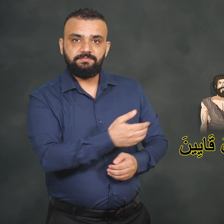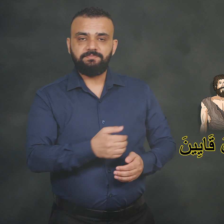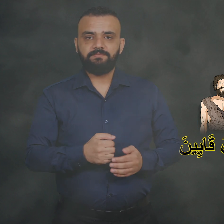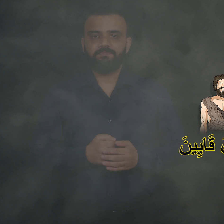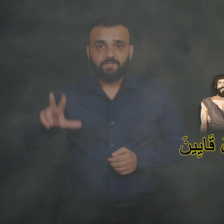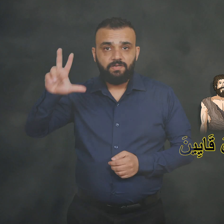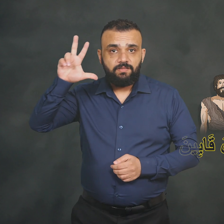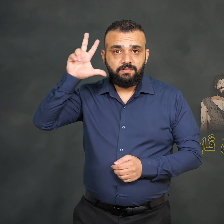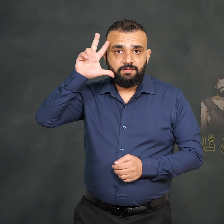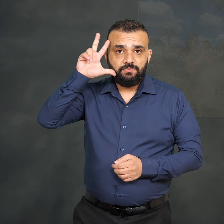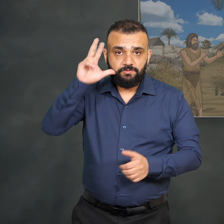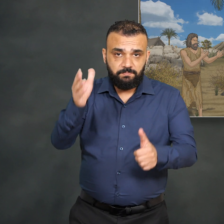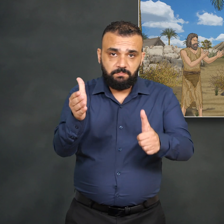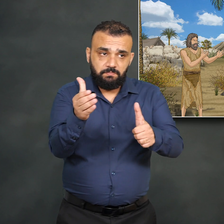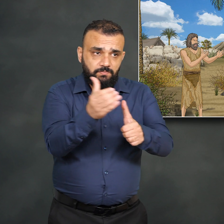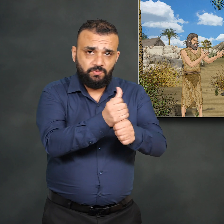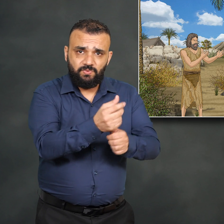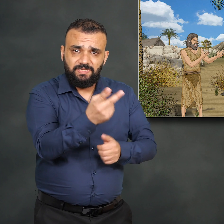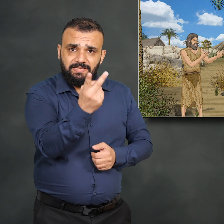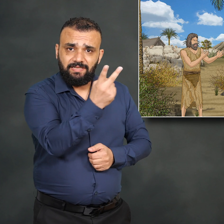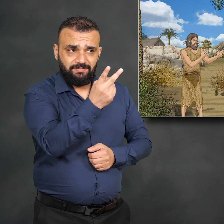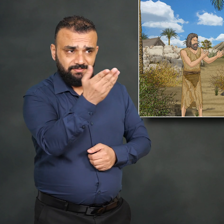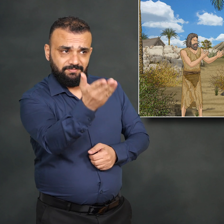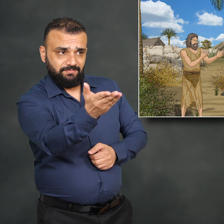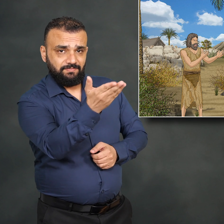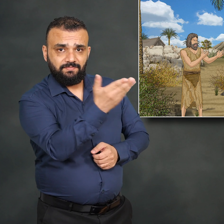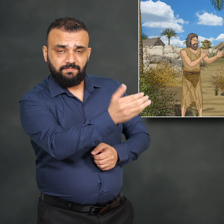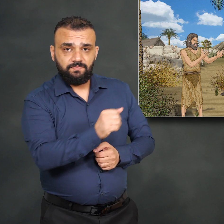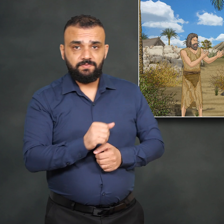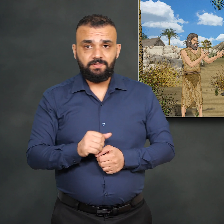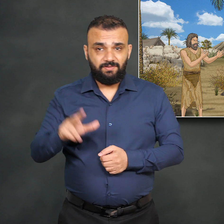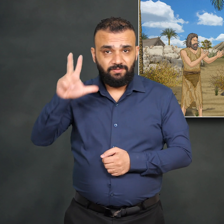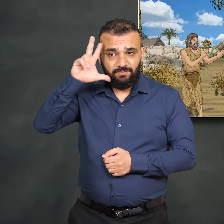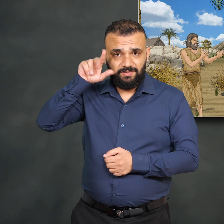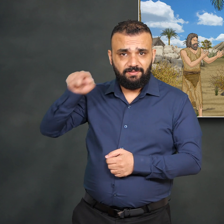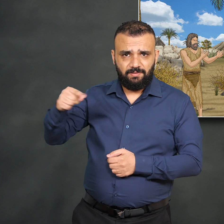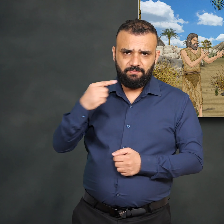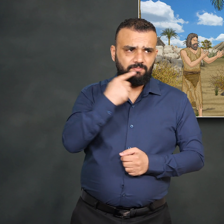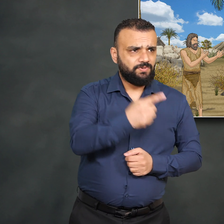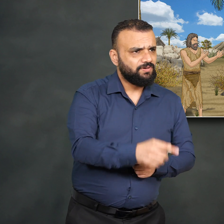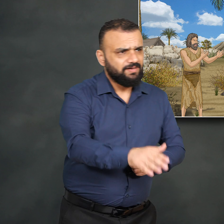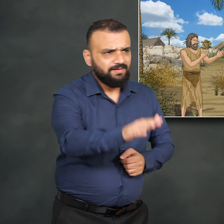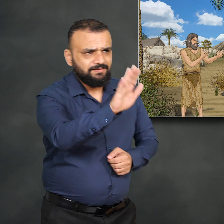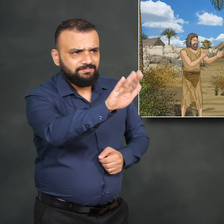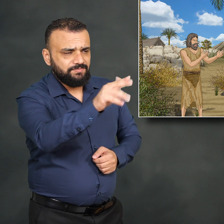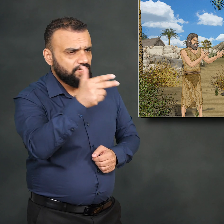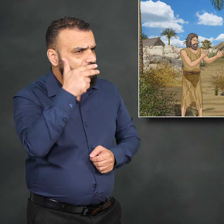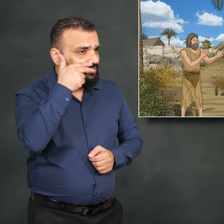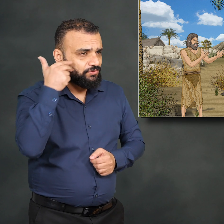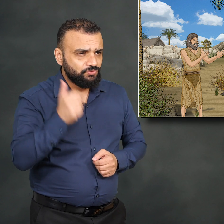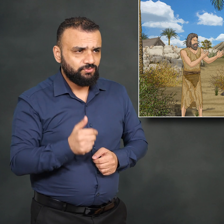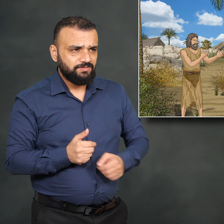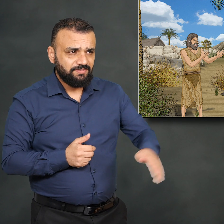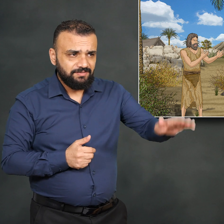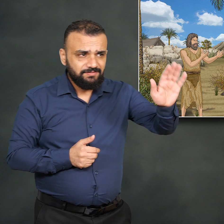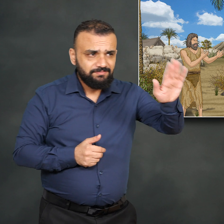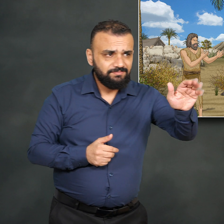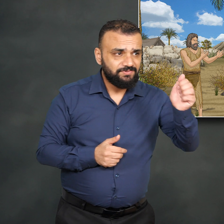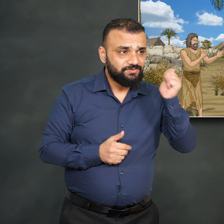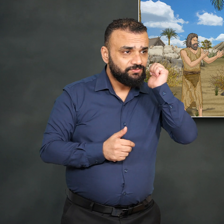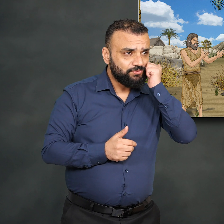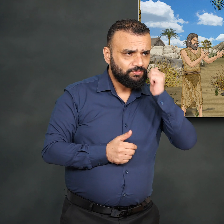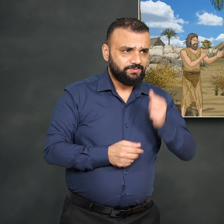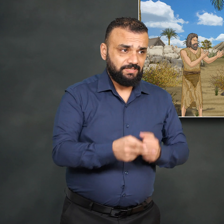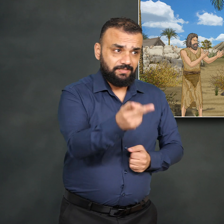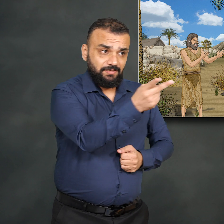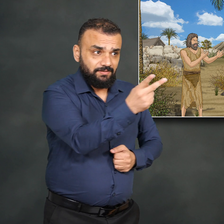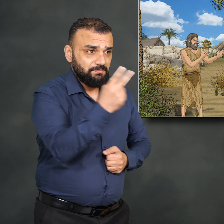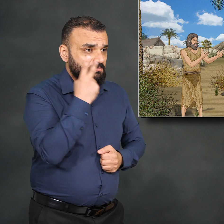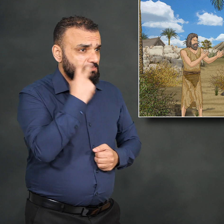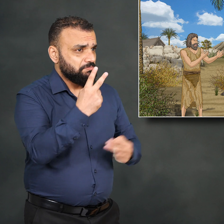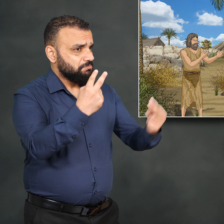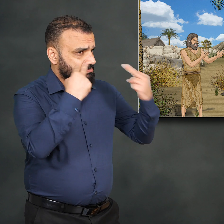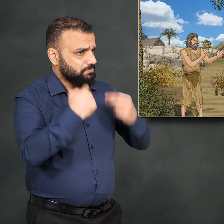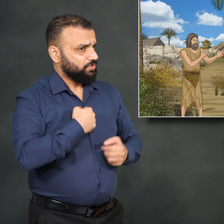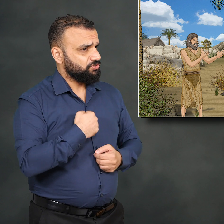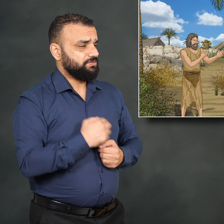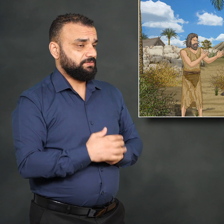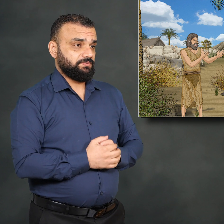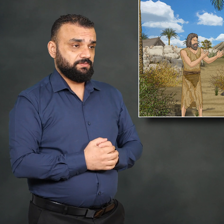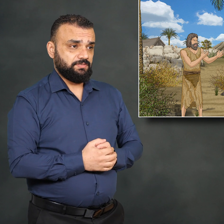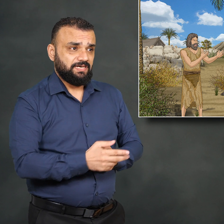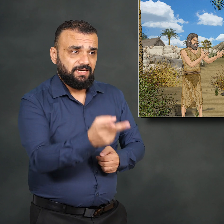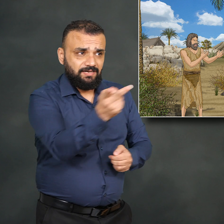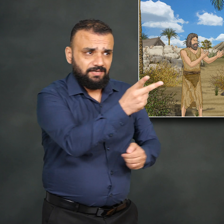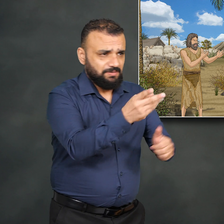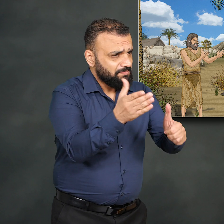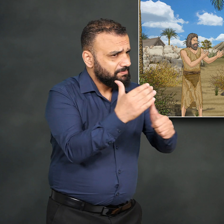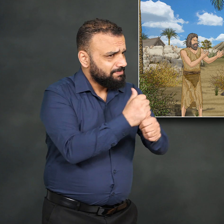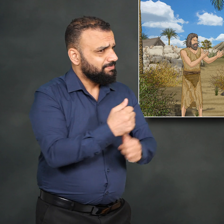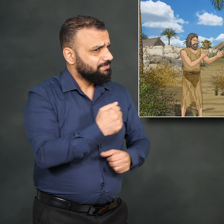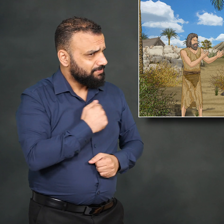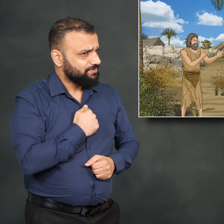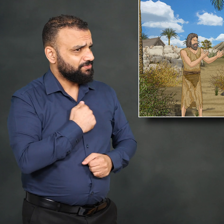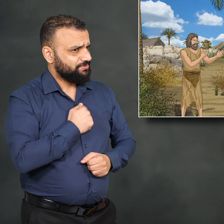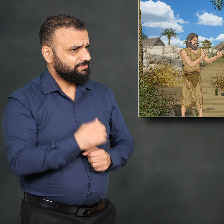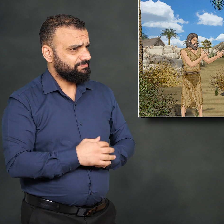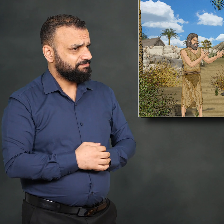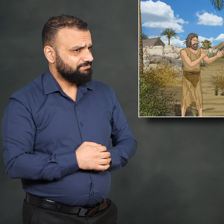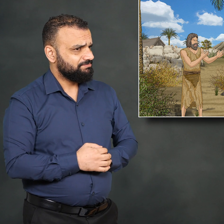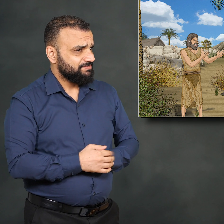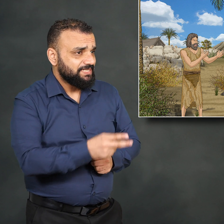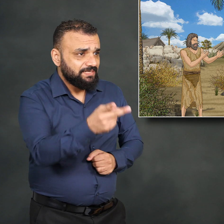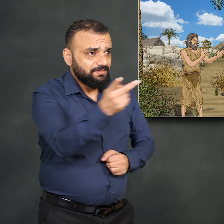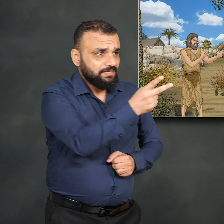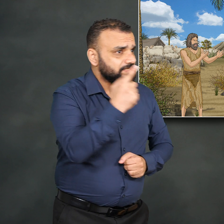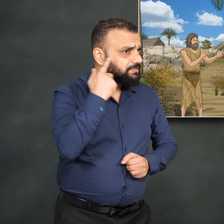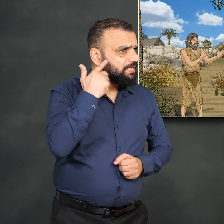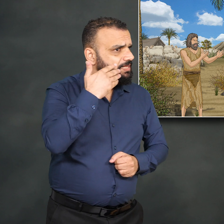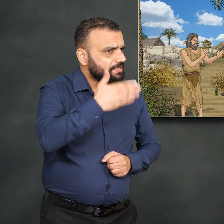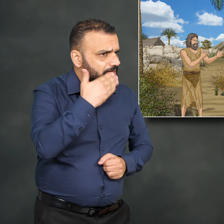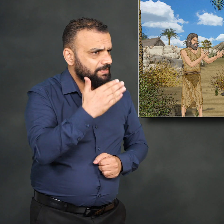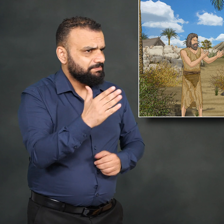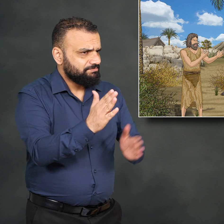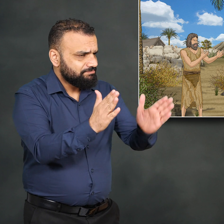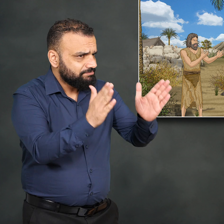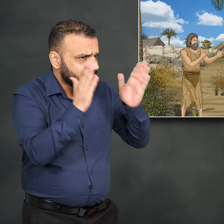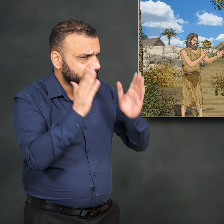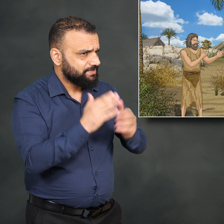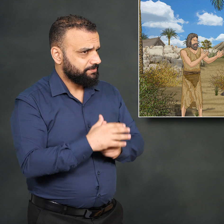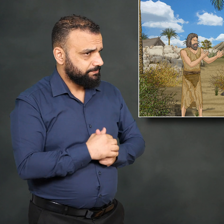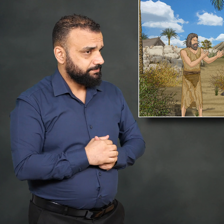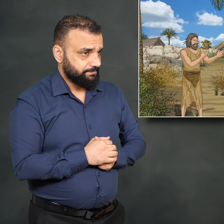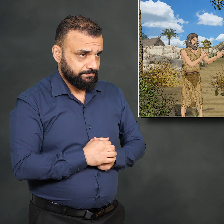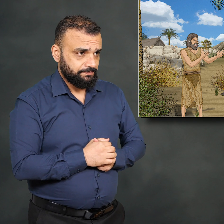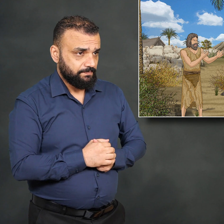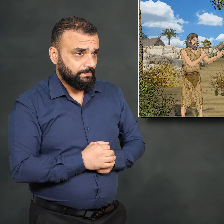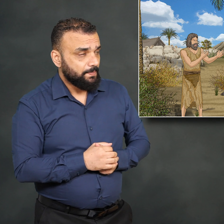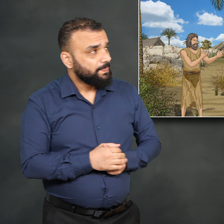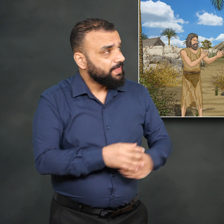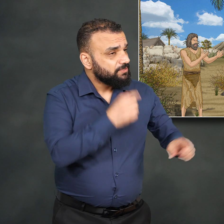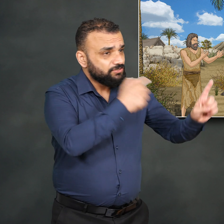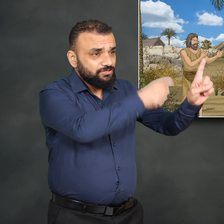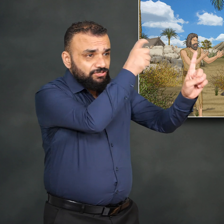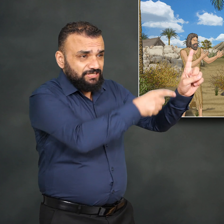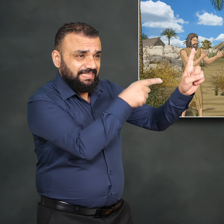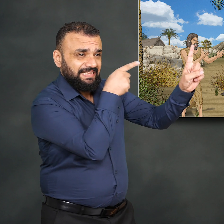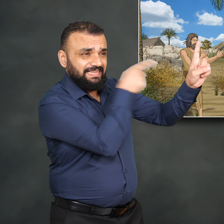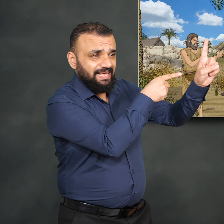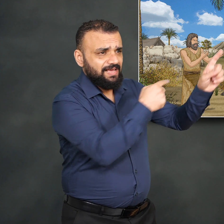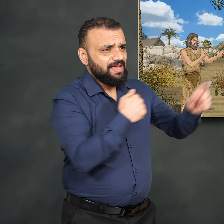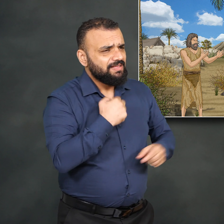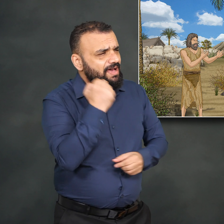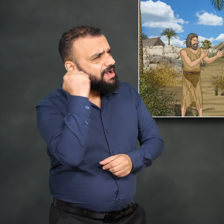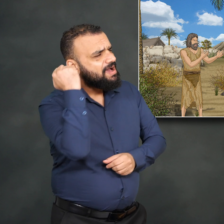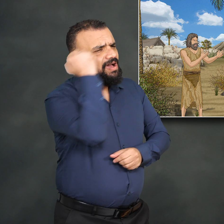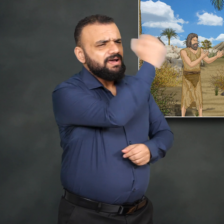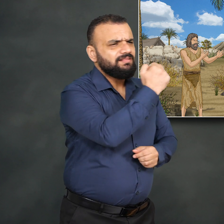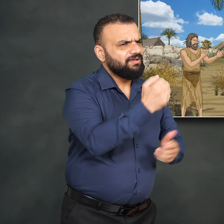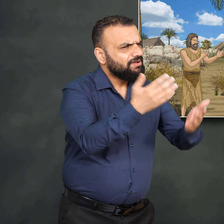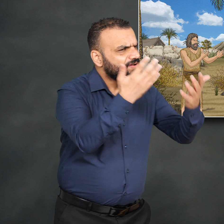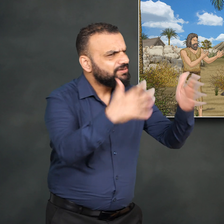Then Lamech said to his wives: “Adah and Zillah, hear my voice;